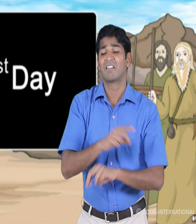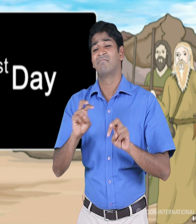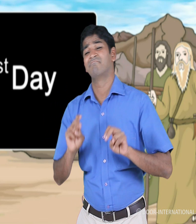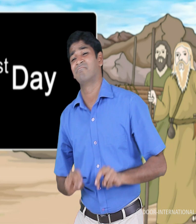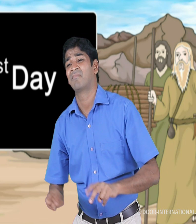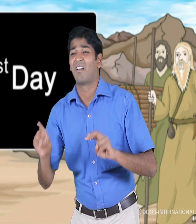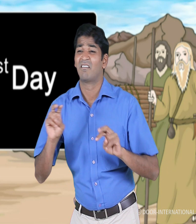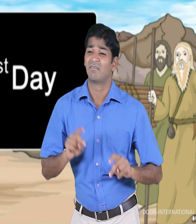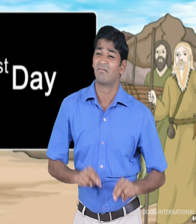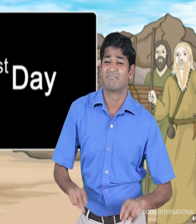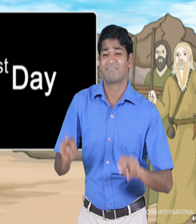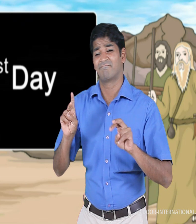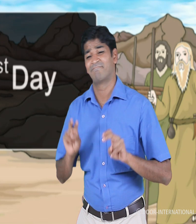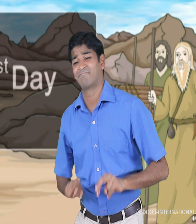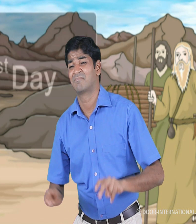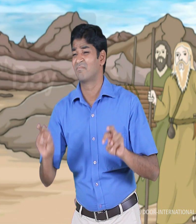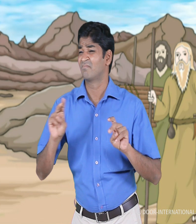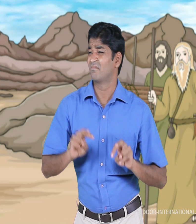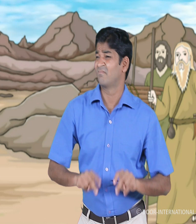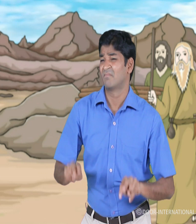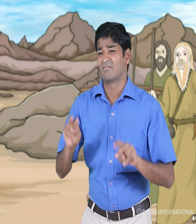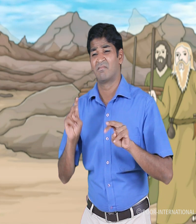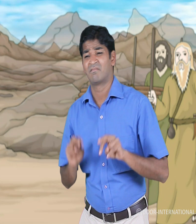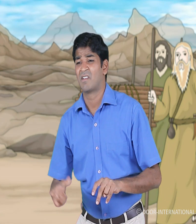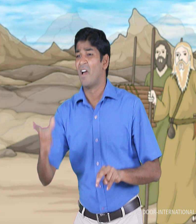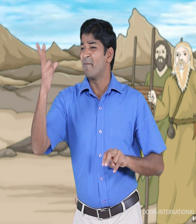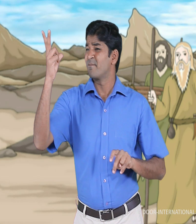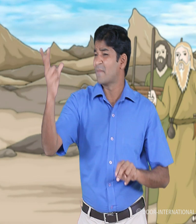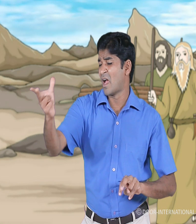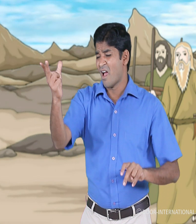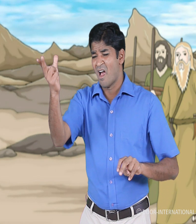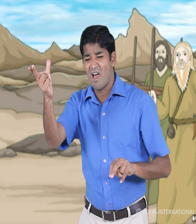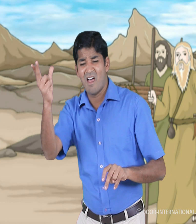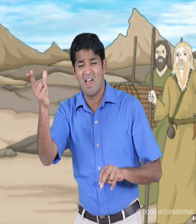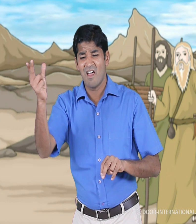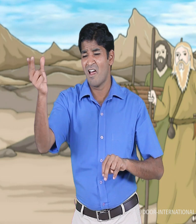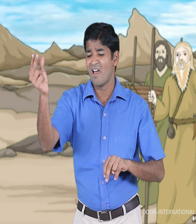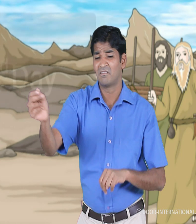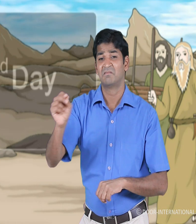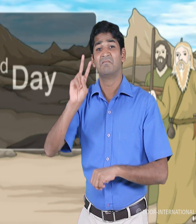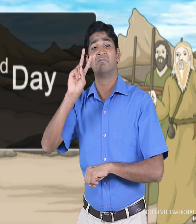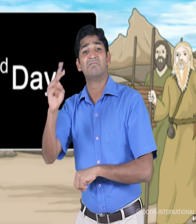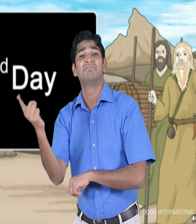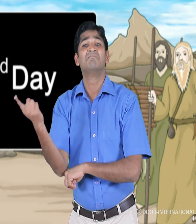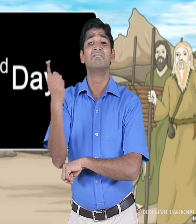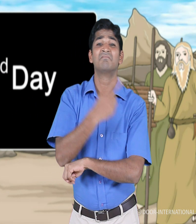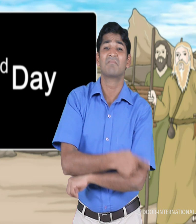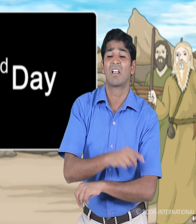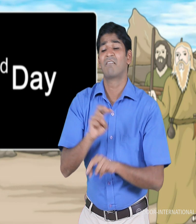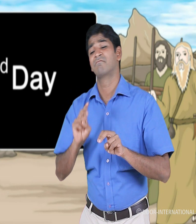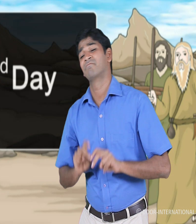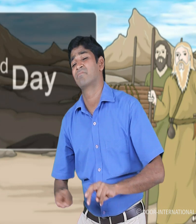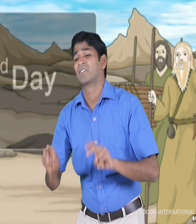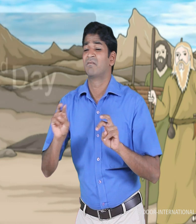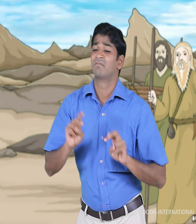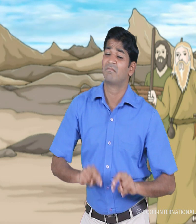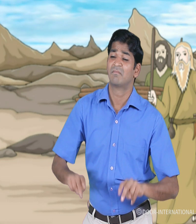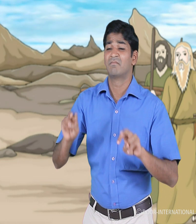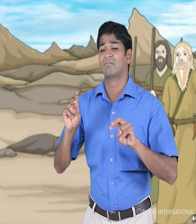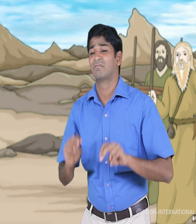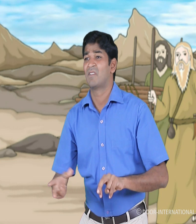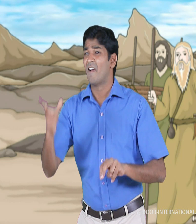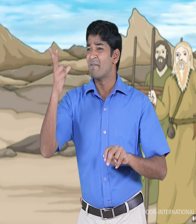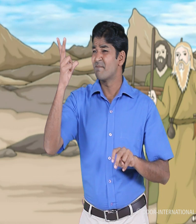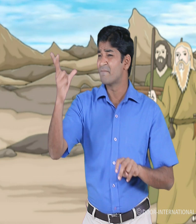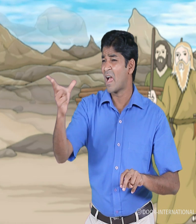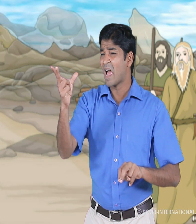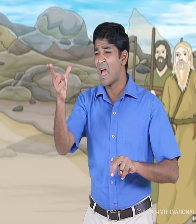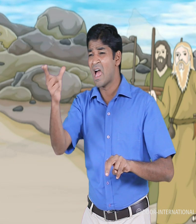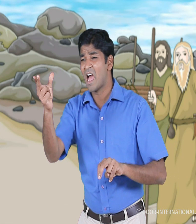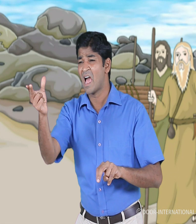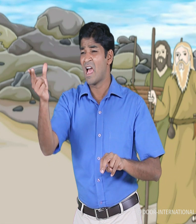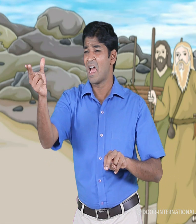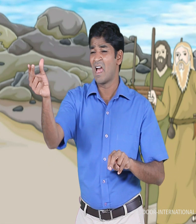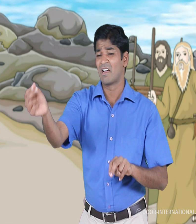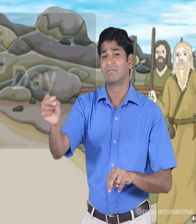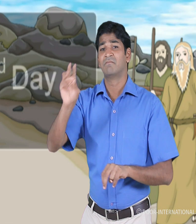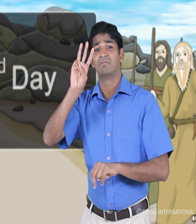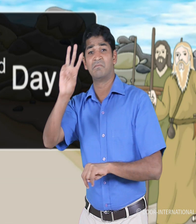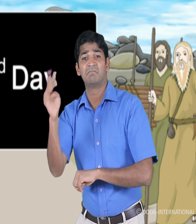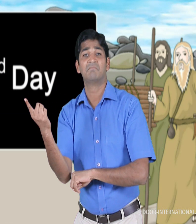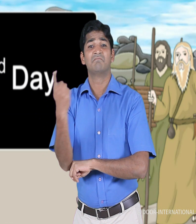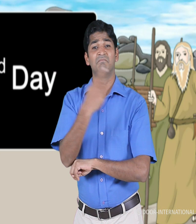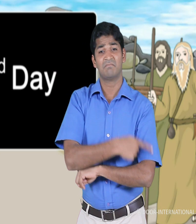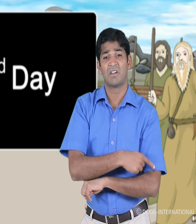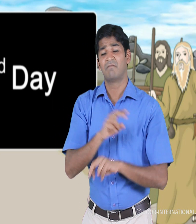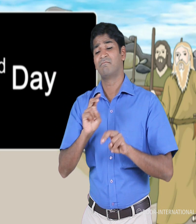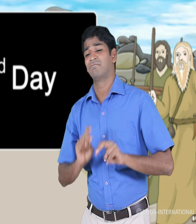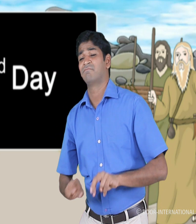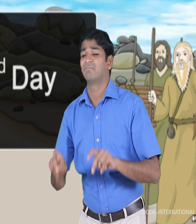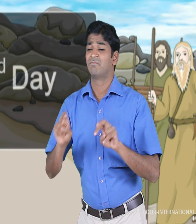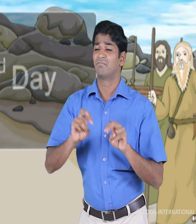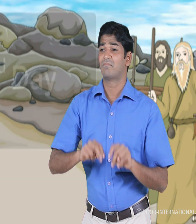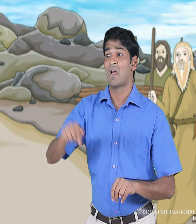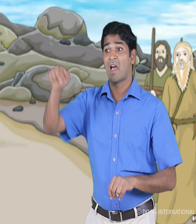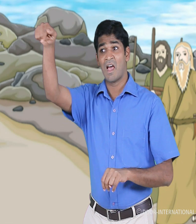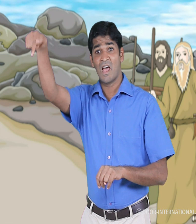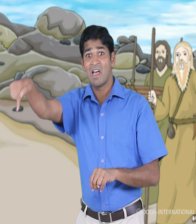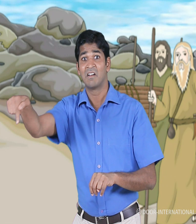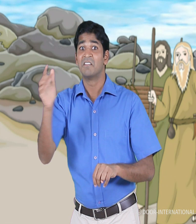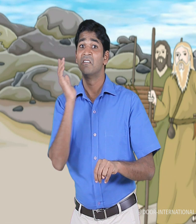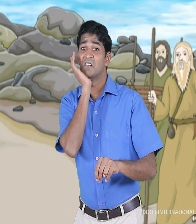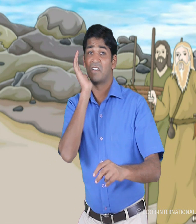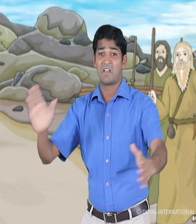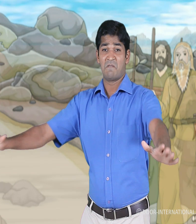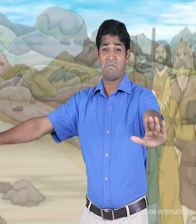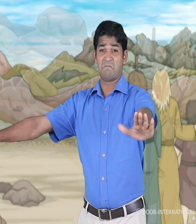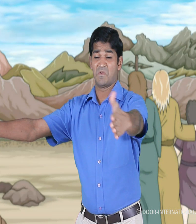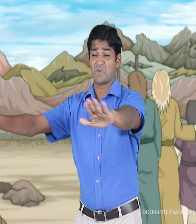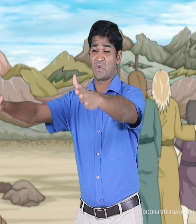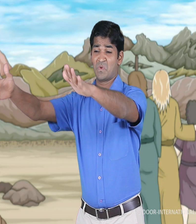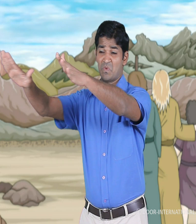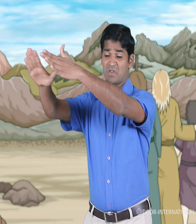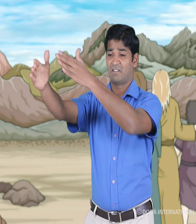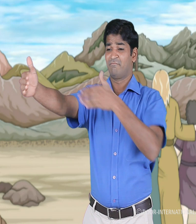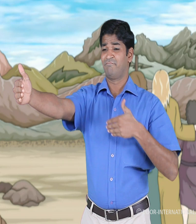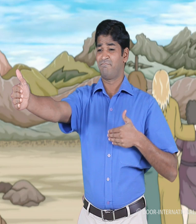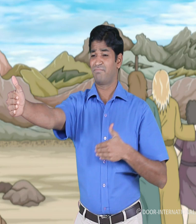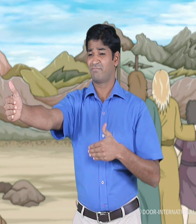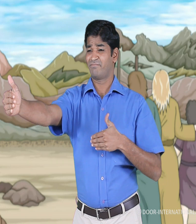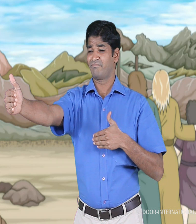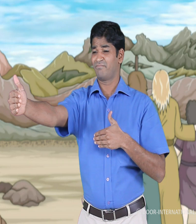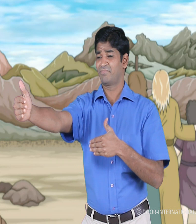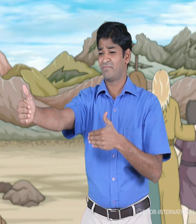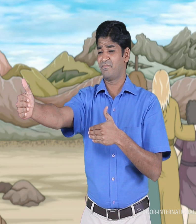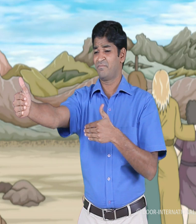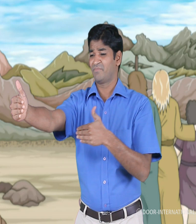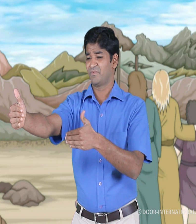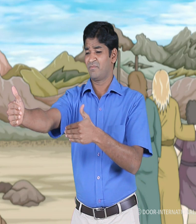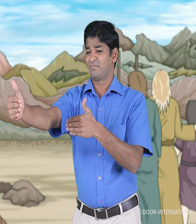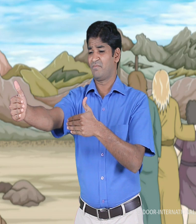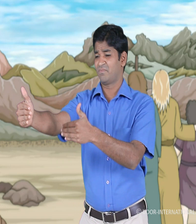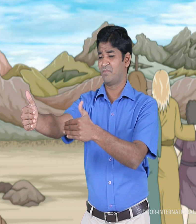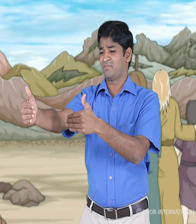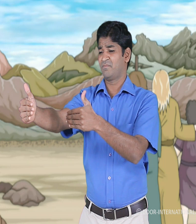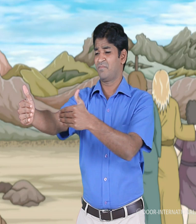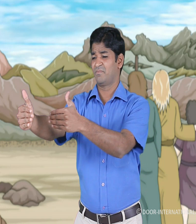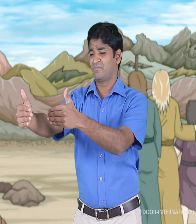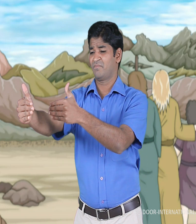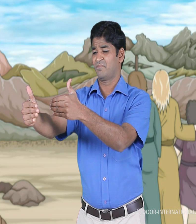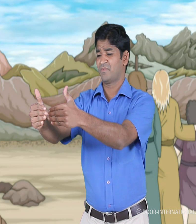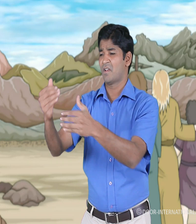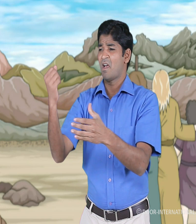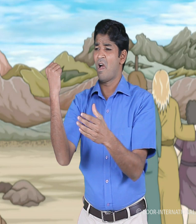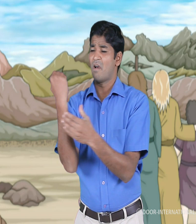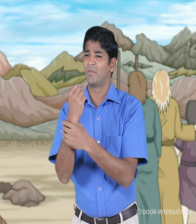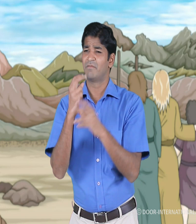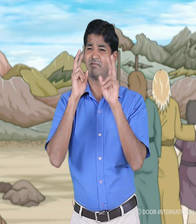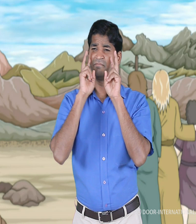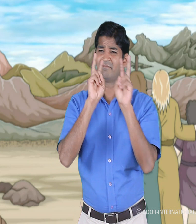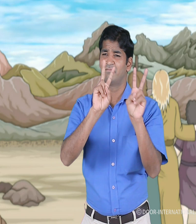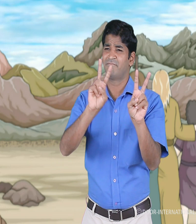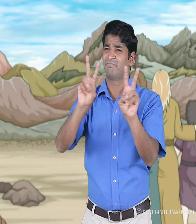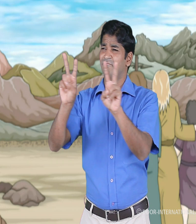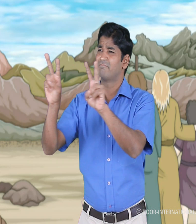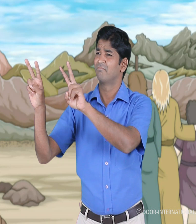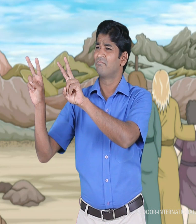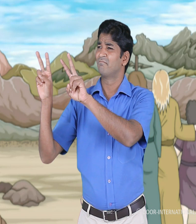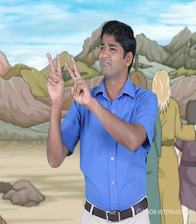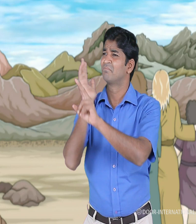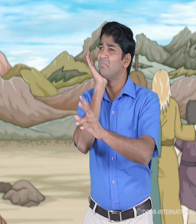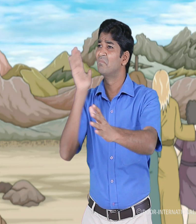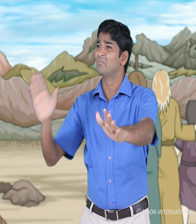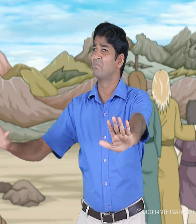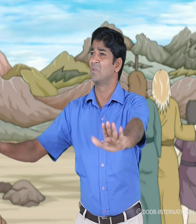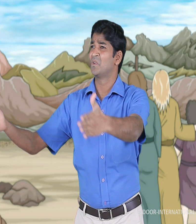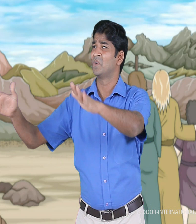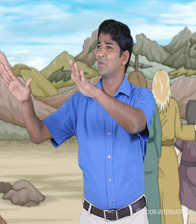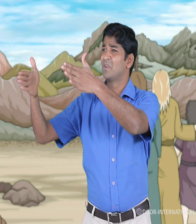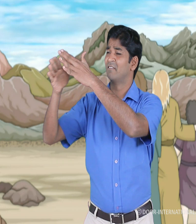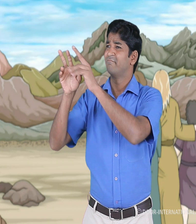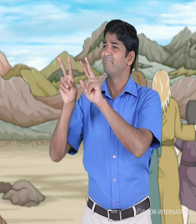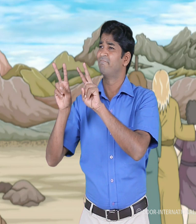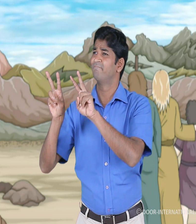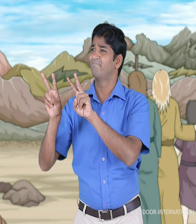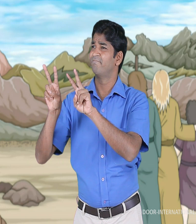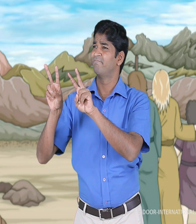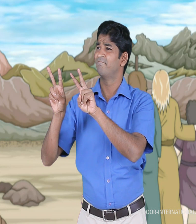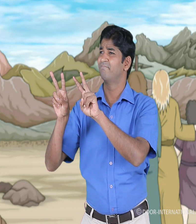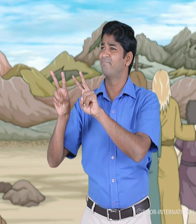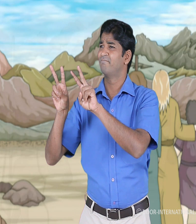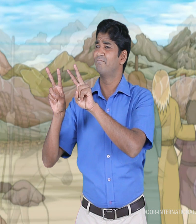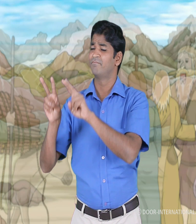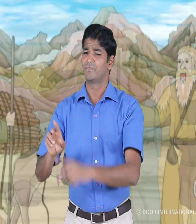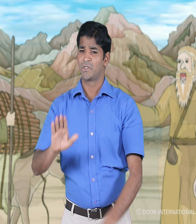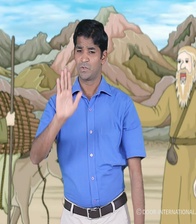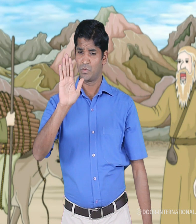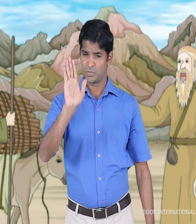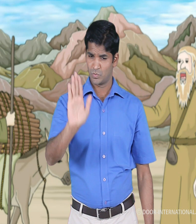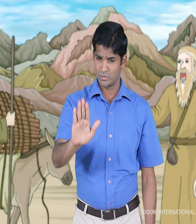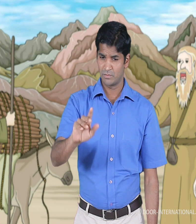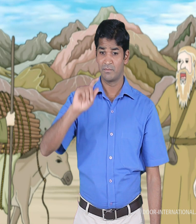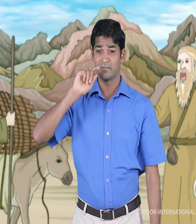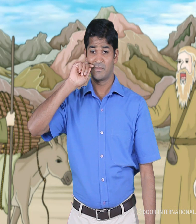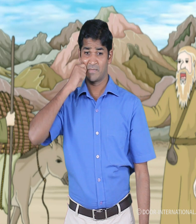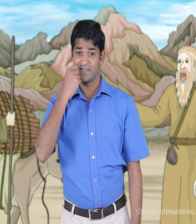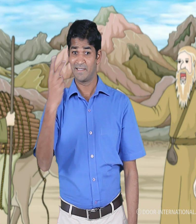On the third day Abraham looked up and saw the place in the distance.